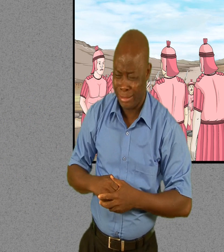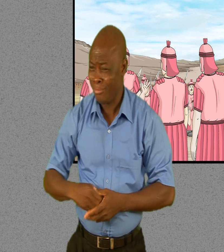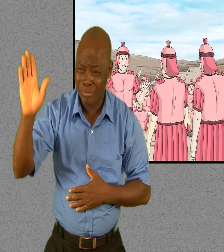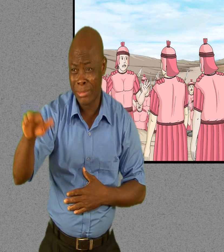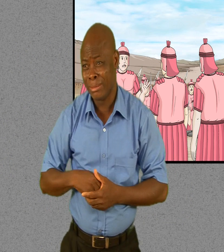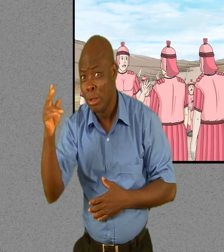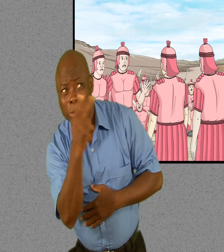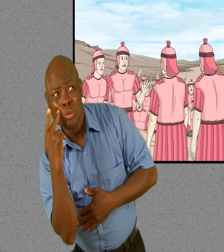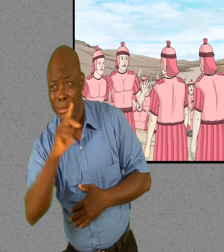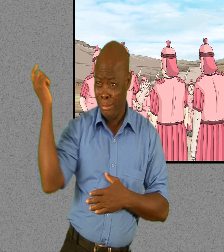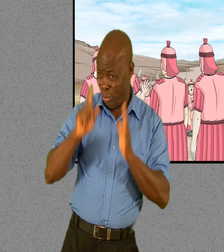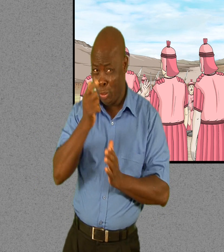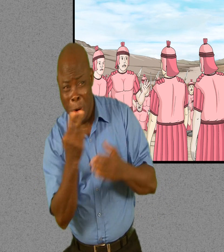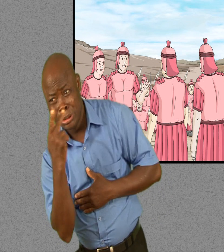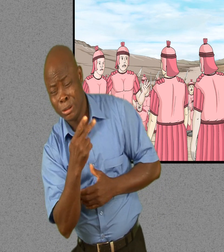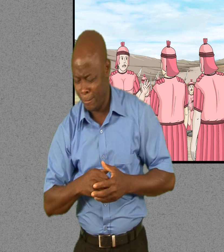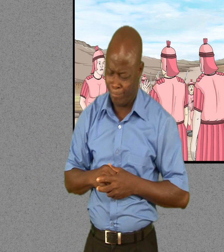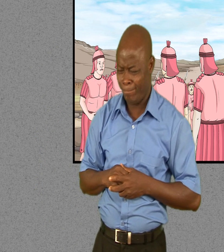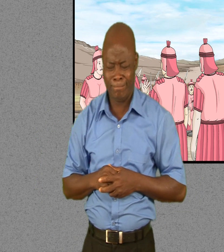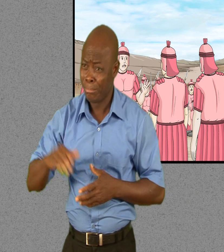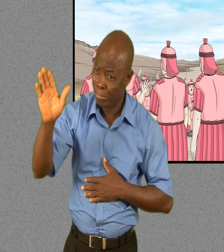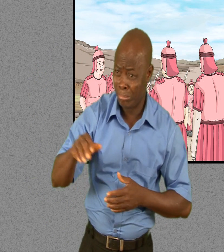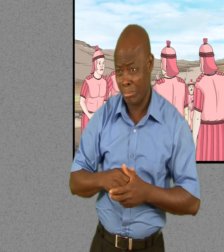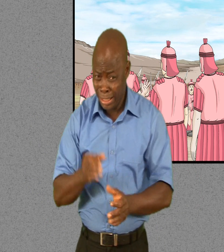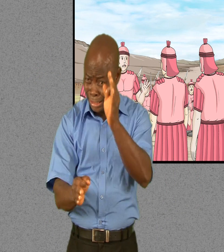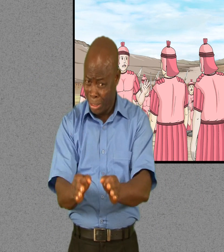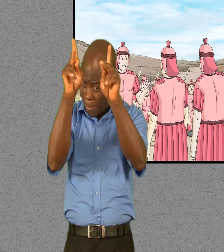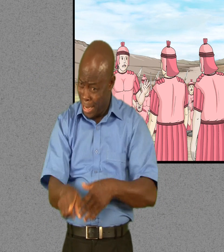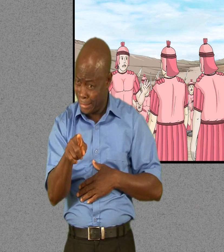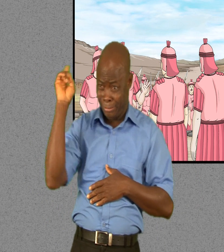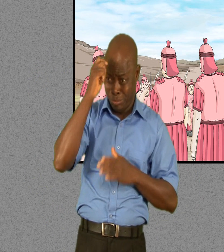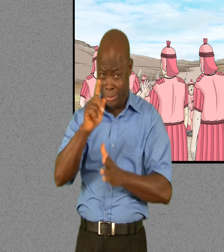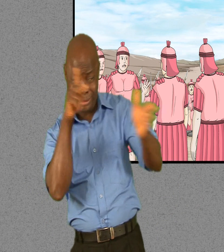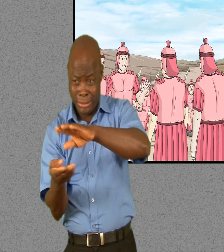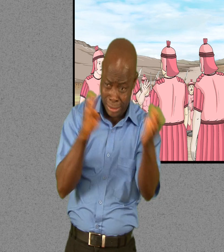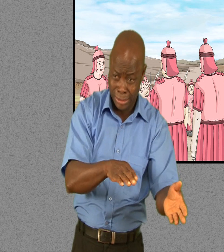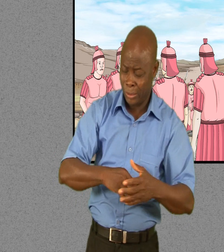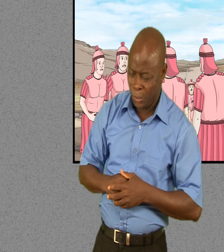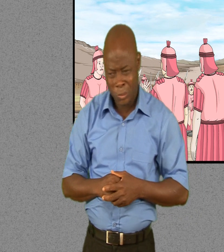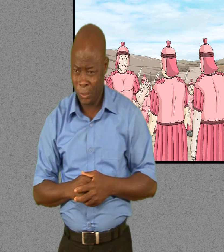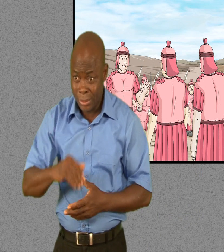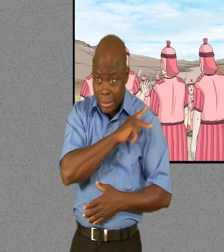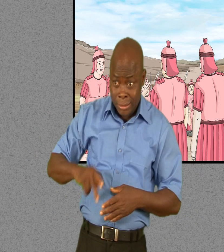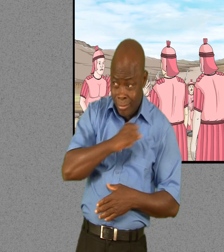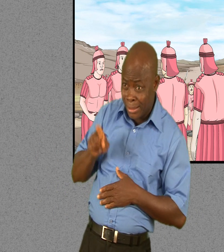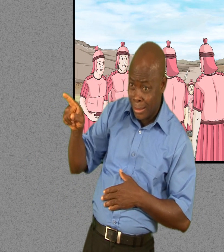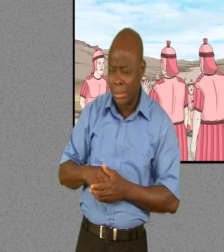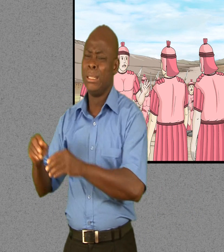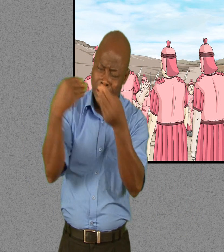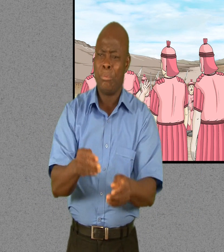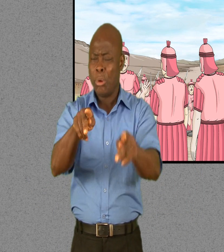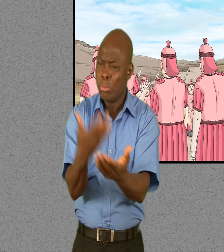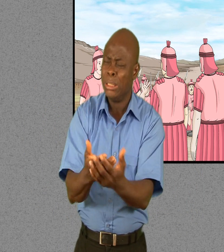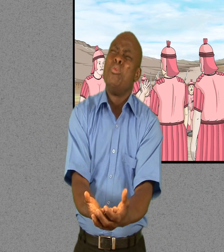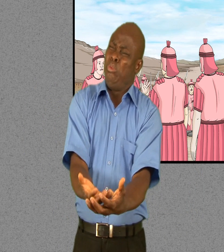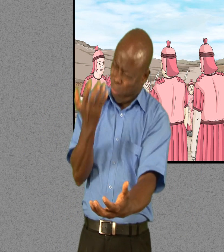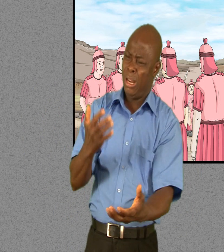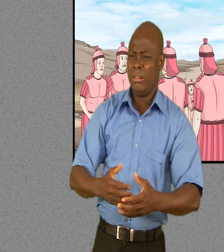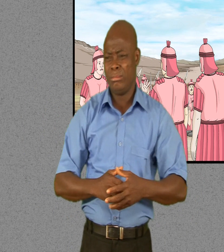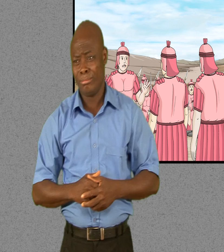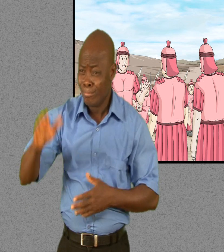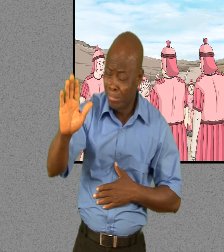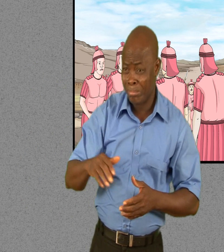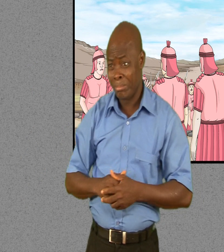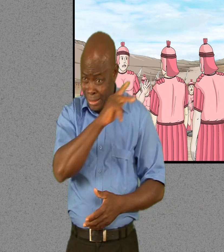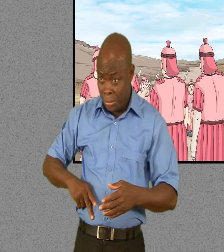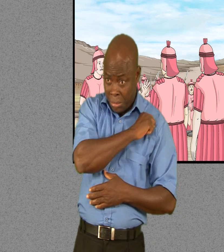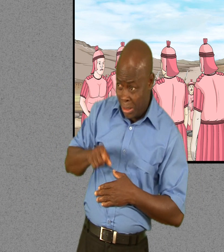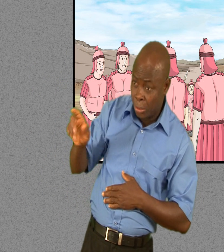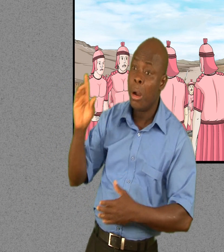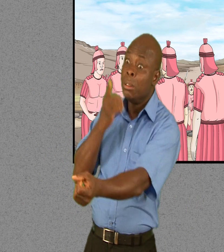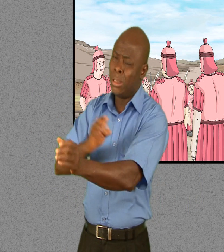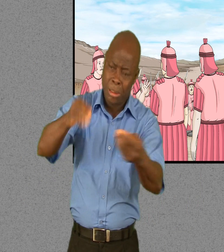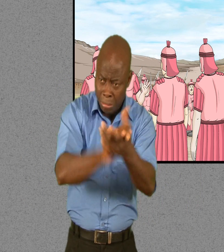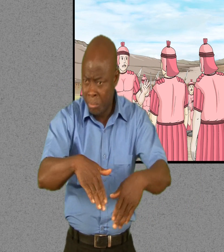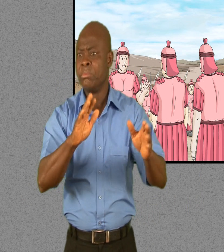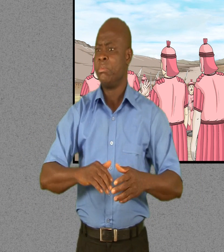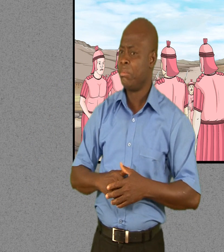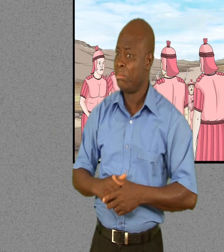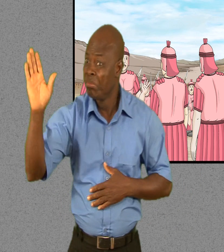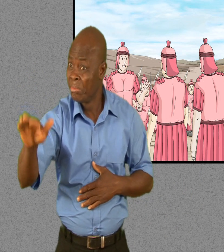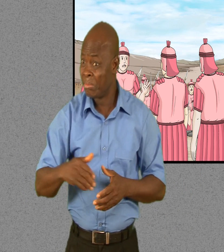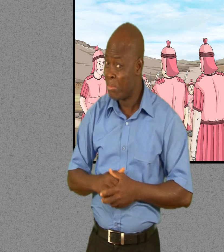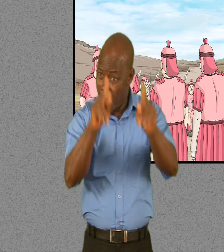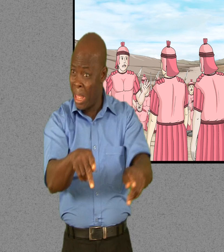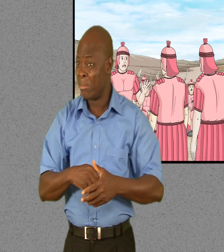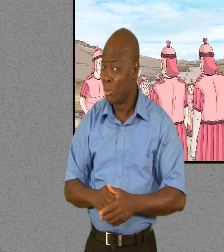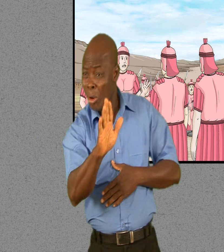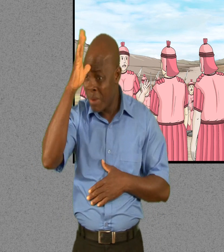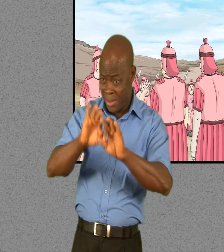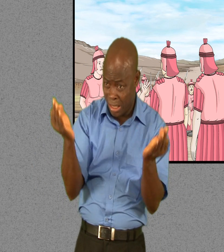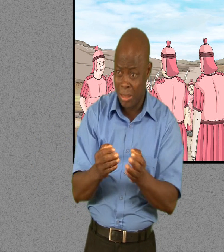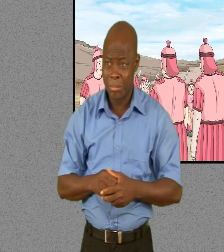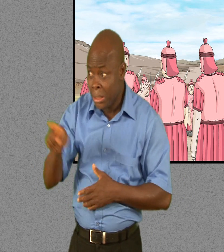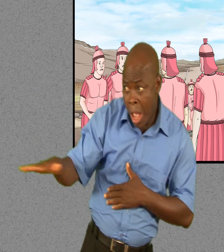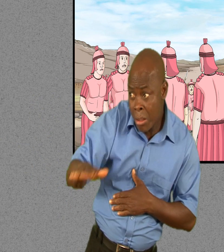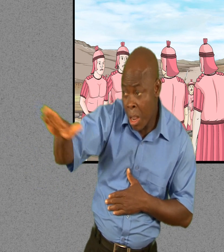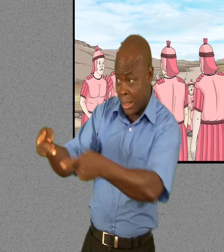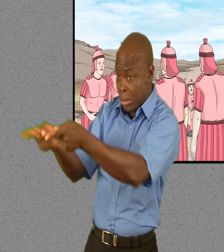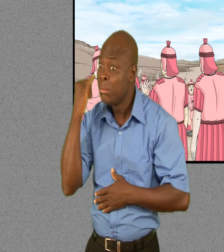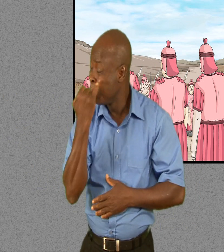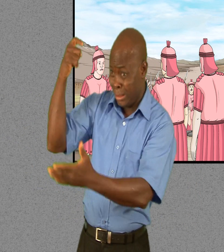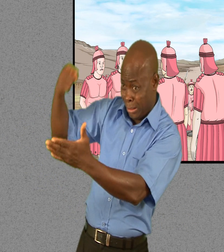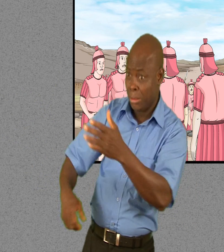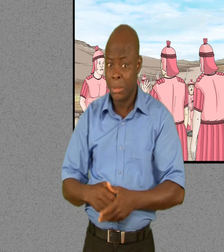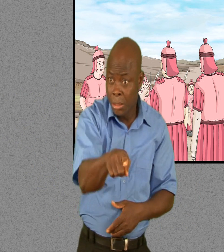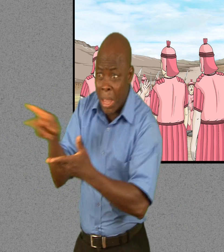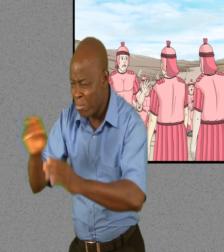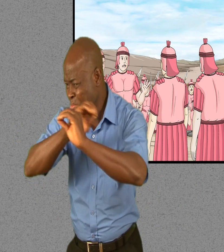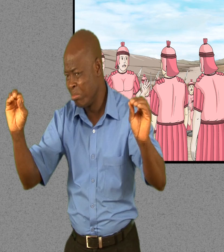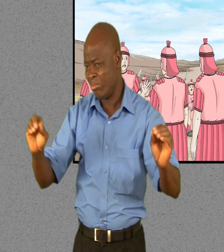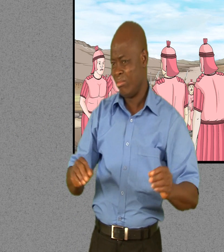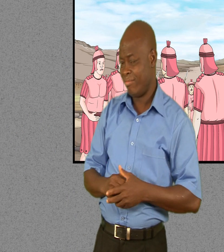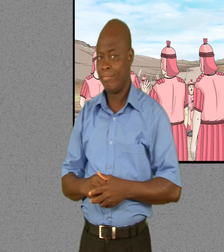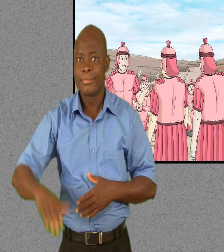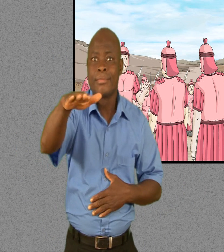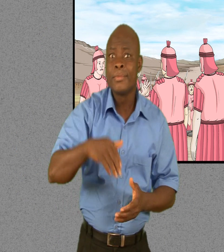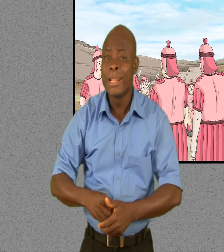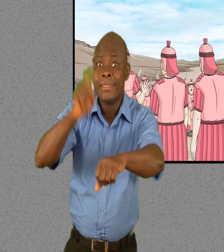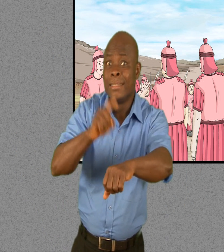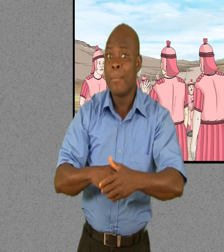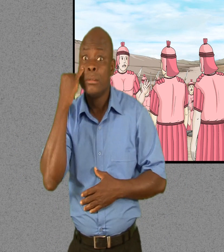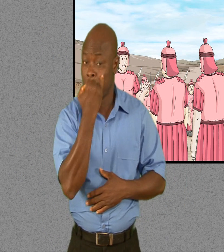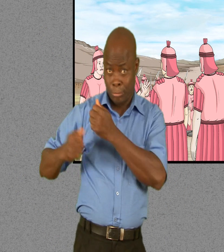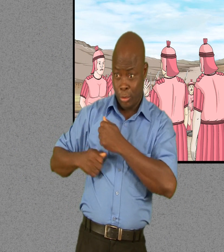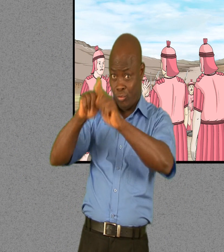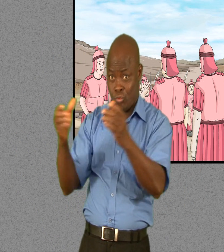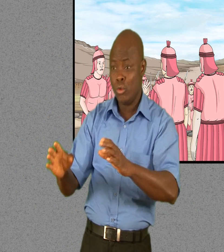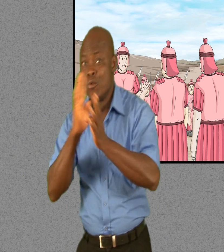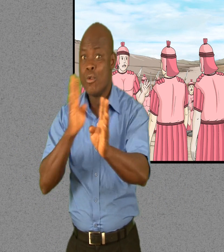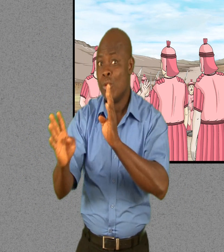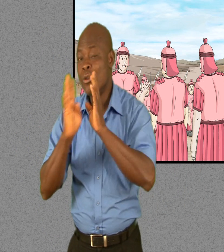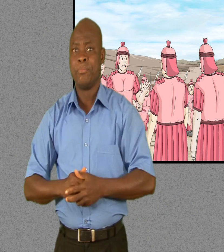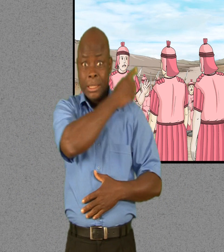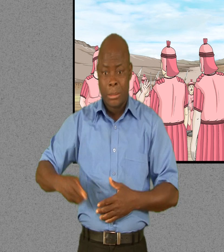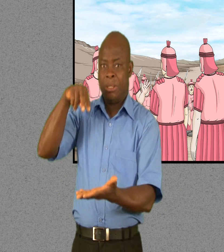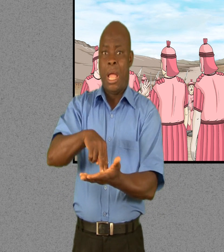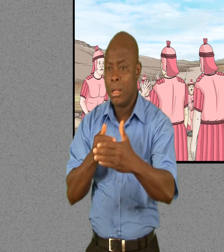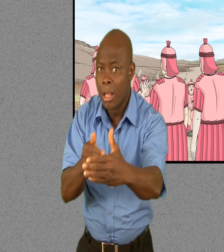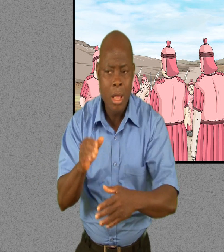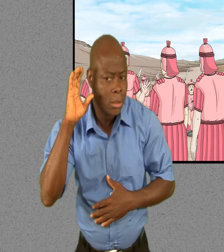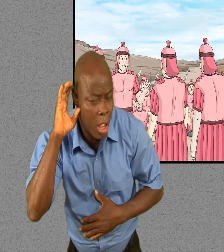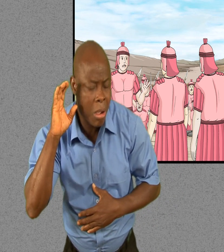When all the men of Israel saw Goliath, they fled from him in great fear. Now the men of Israel had been saying, “Do you see this man who keeps coming out to defy Israel?